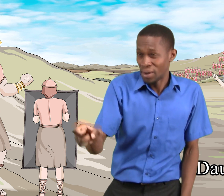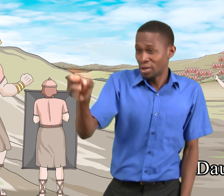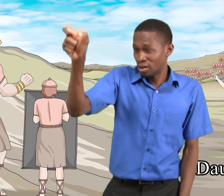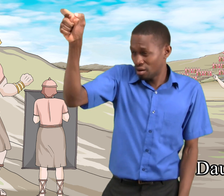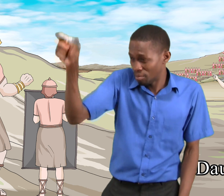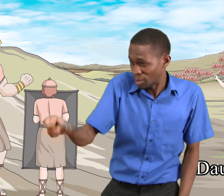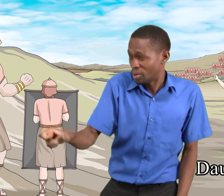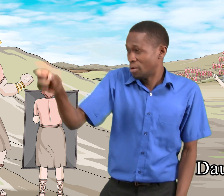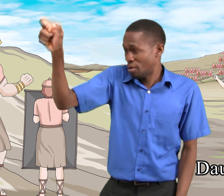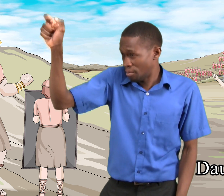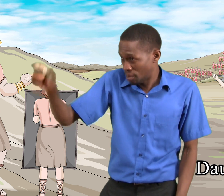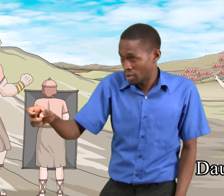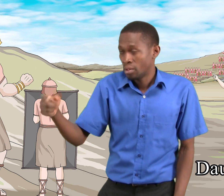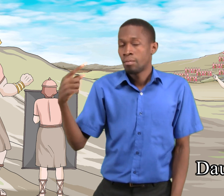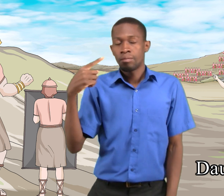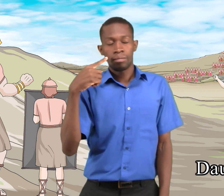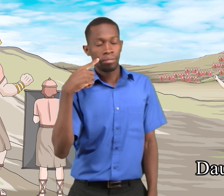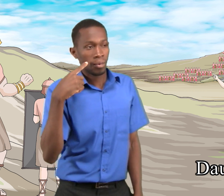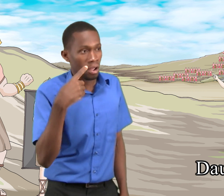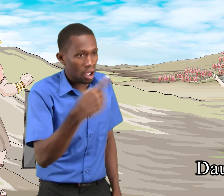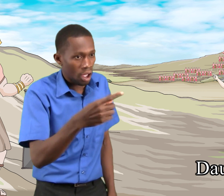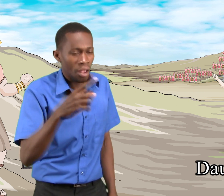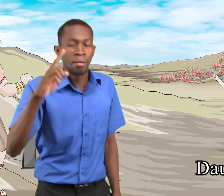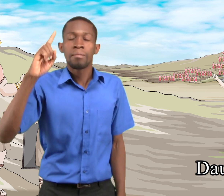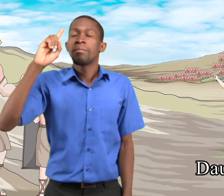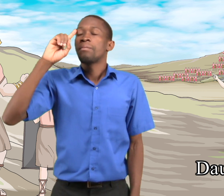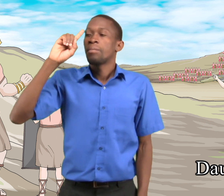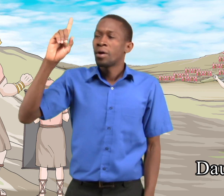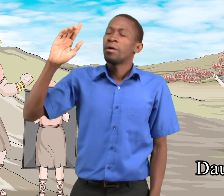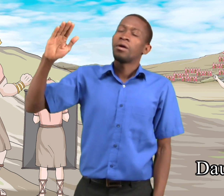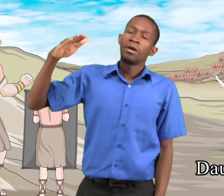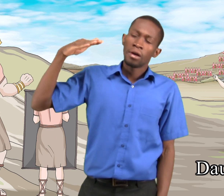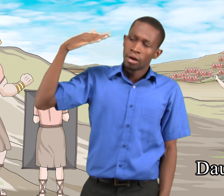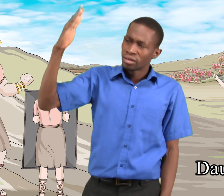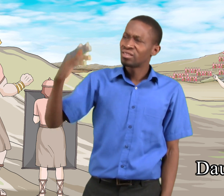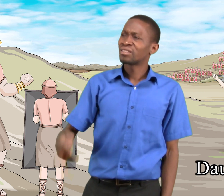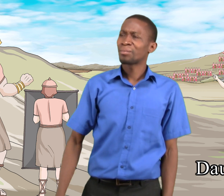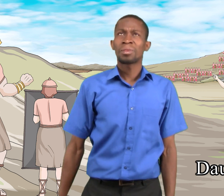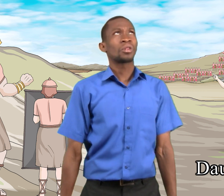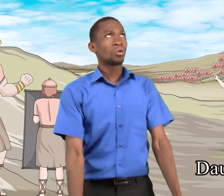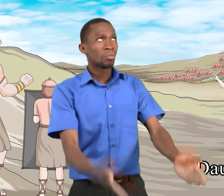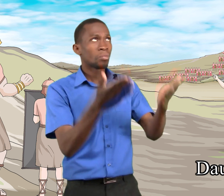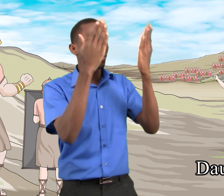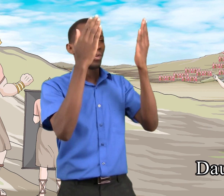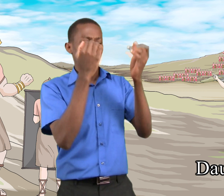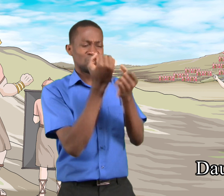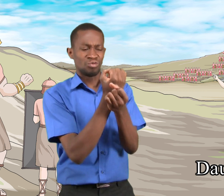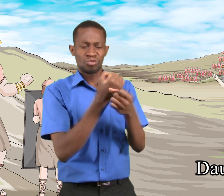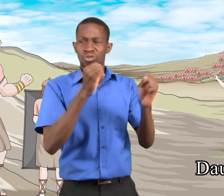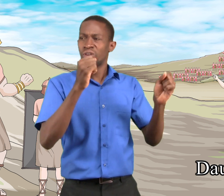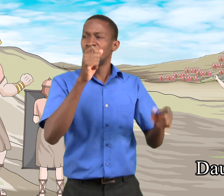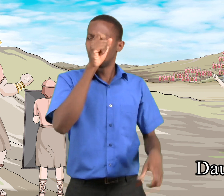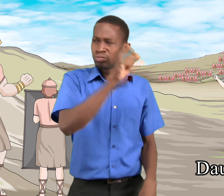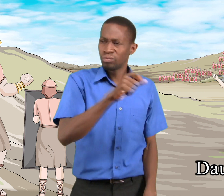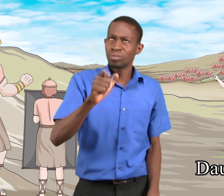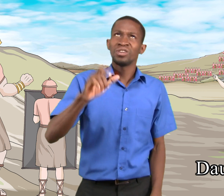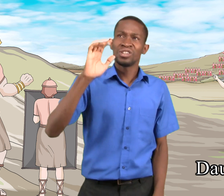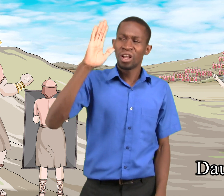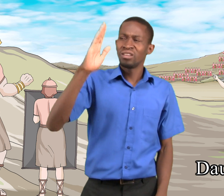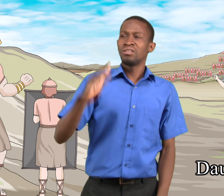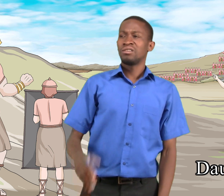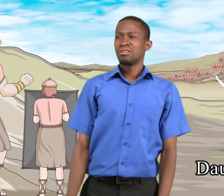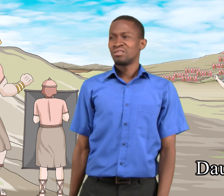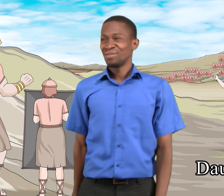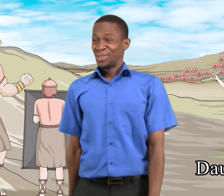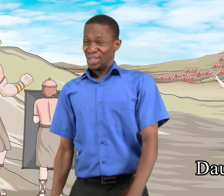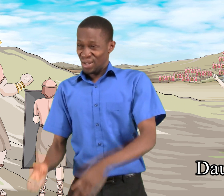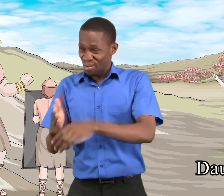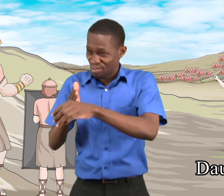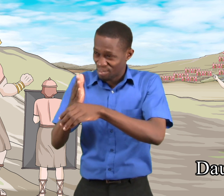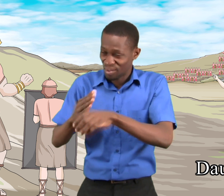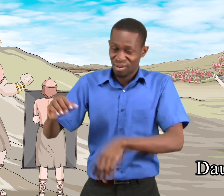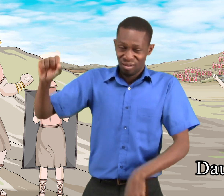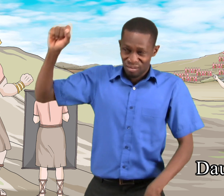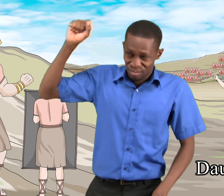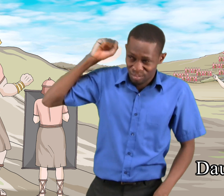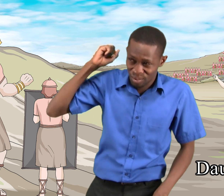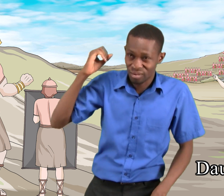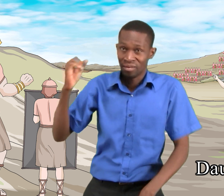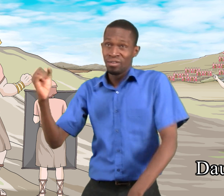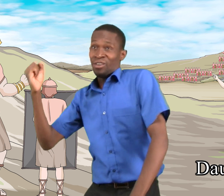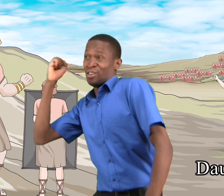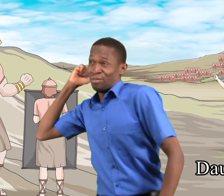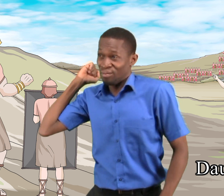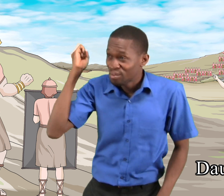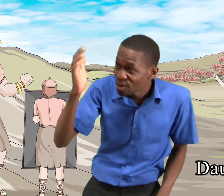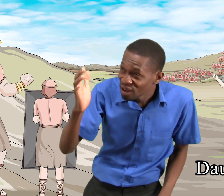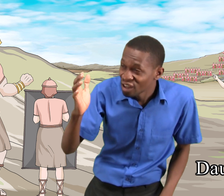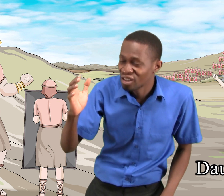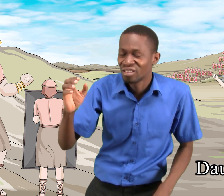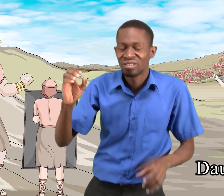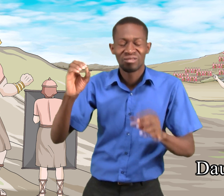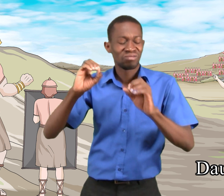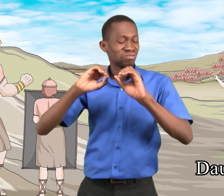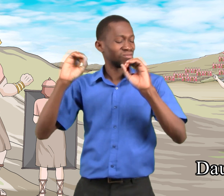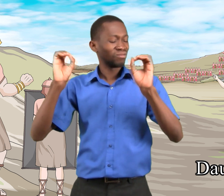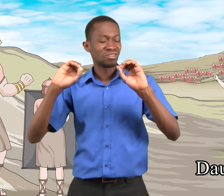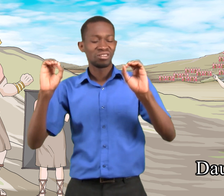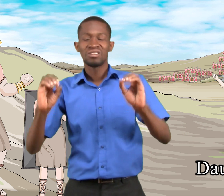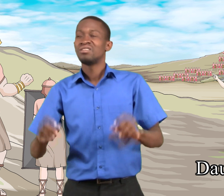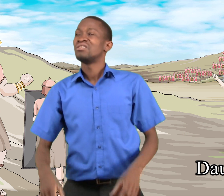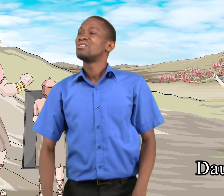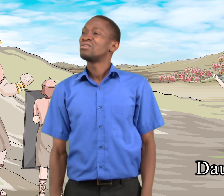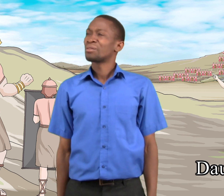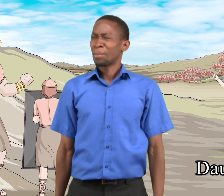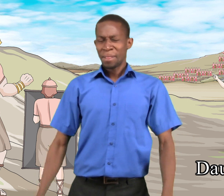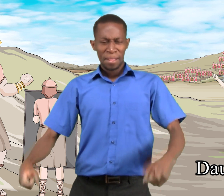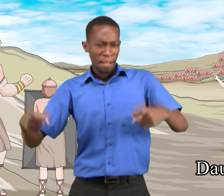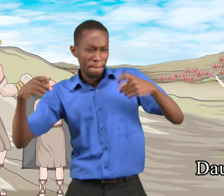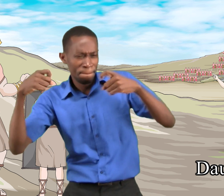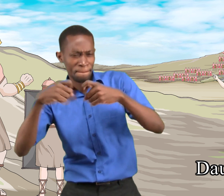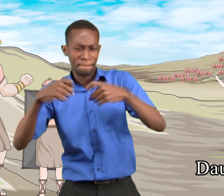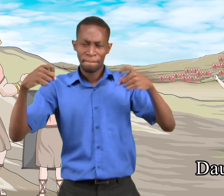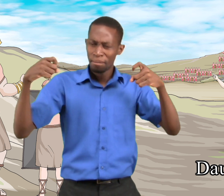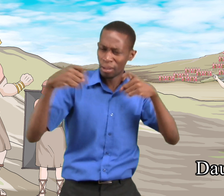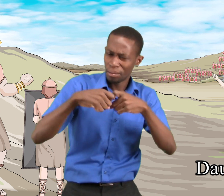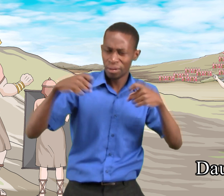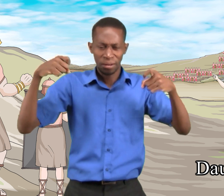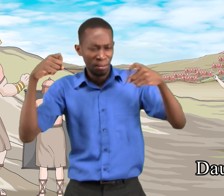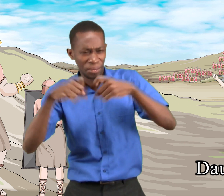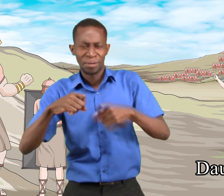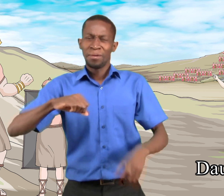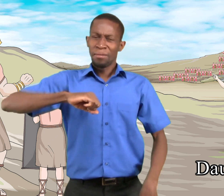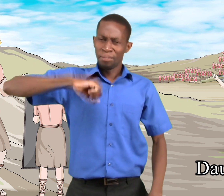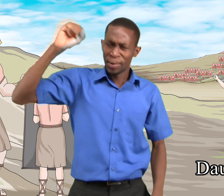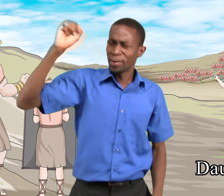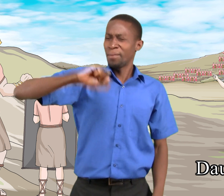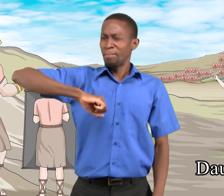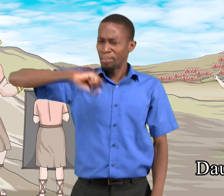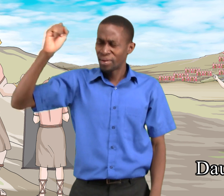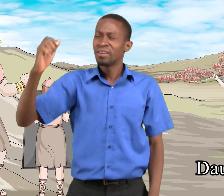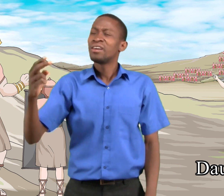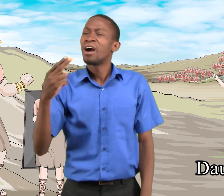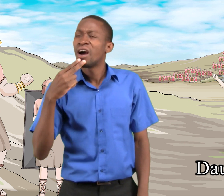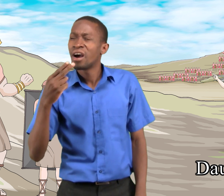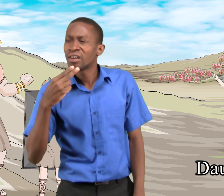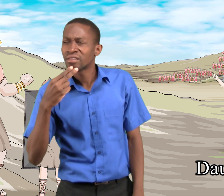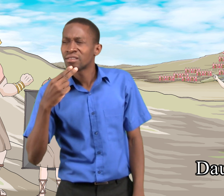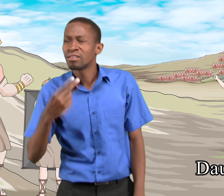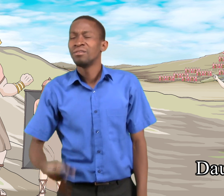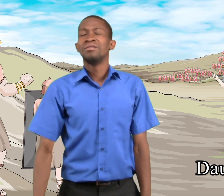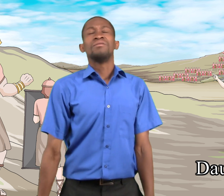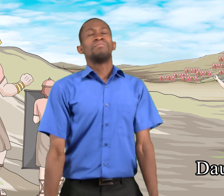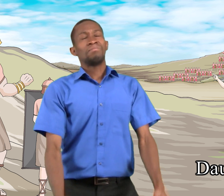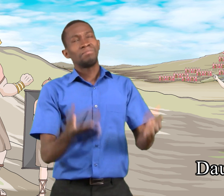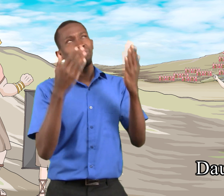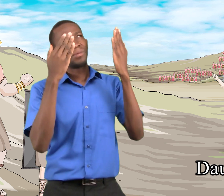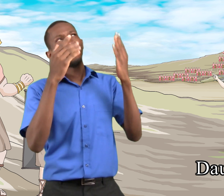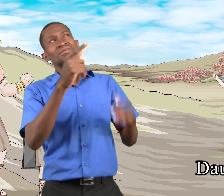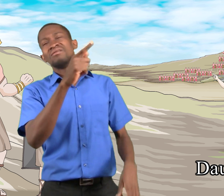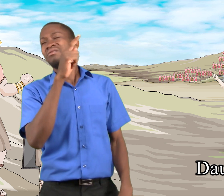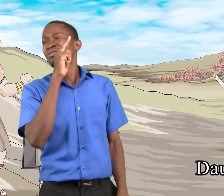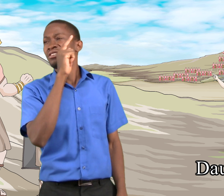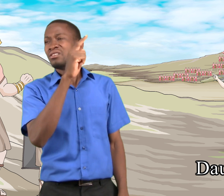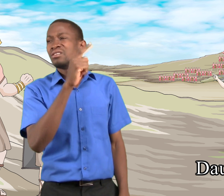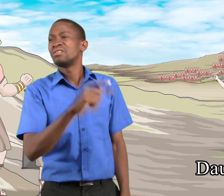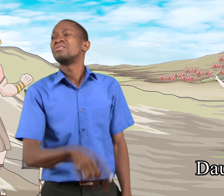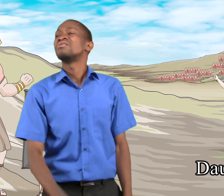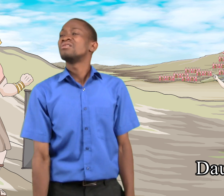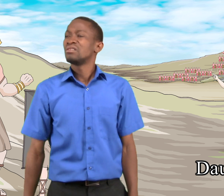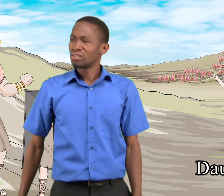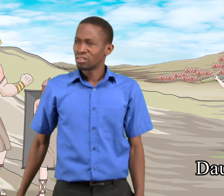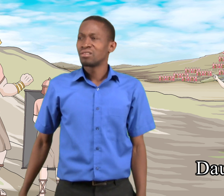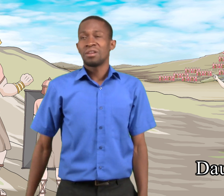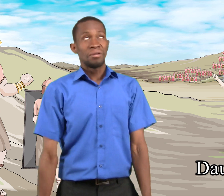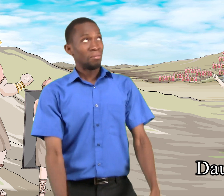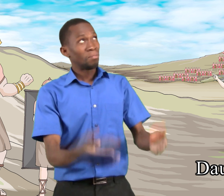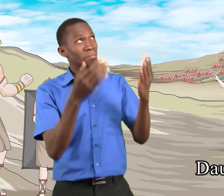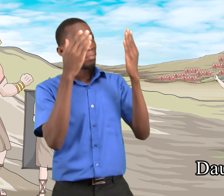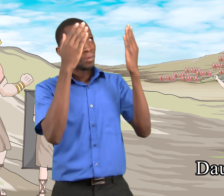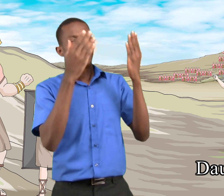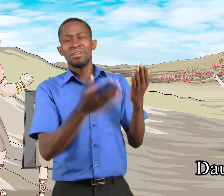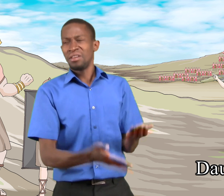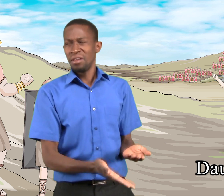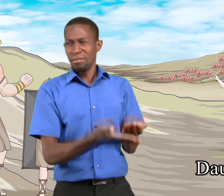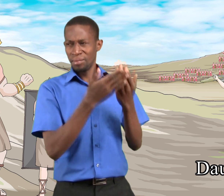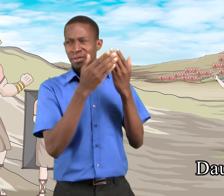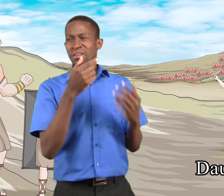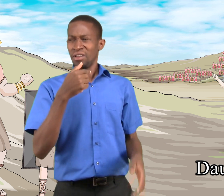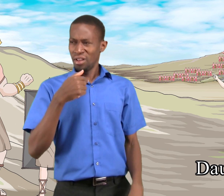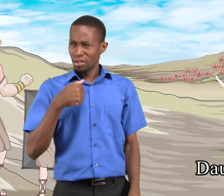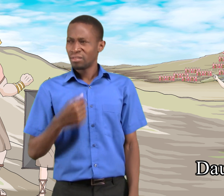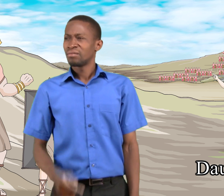And all those assembled here will know that it is not by sword or spear that the LORD saves;